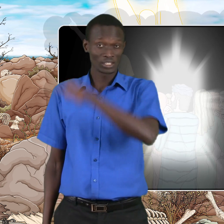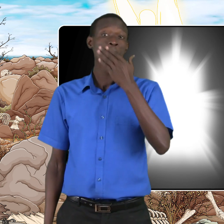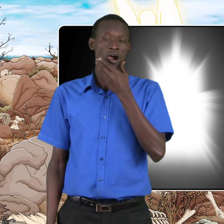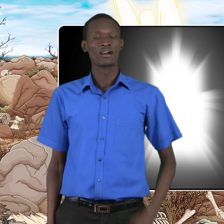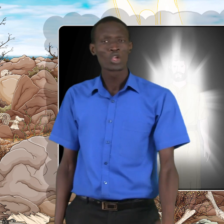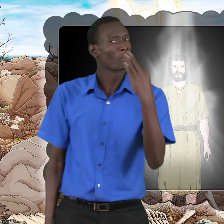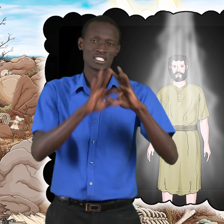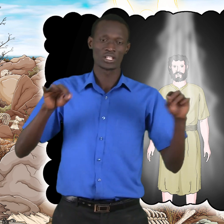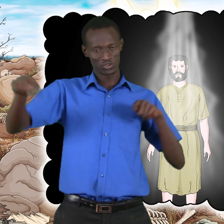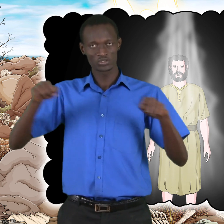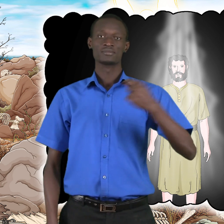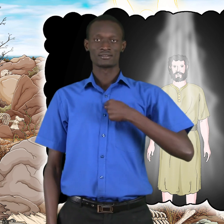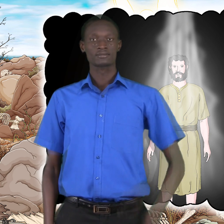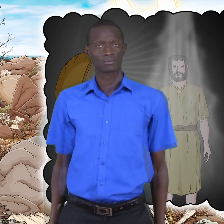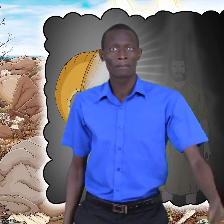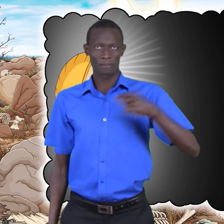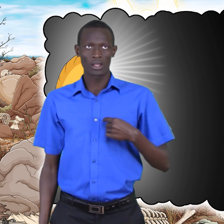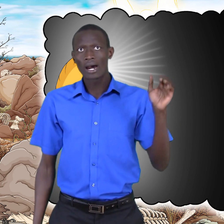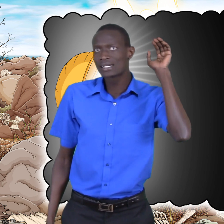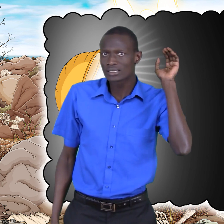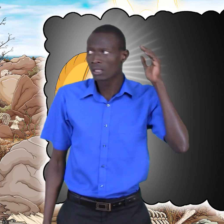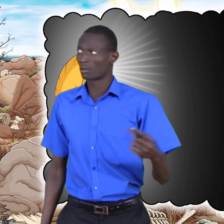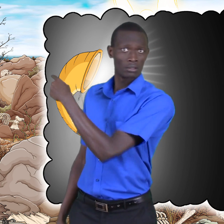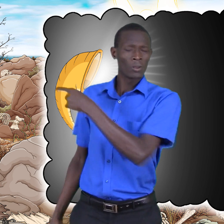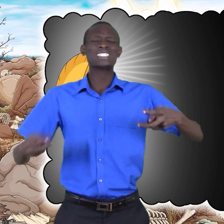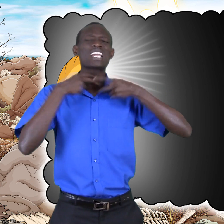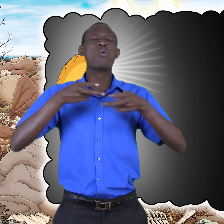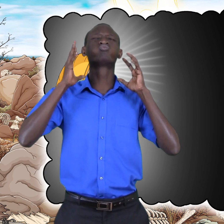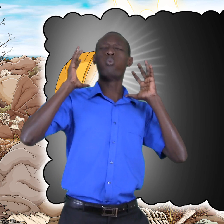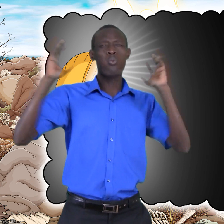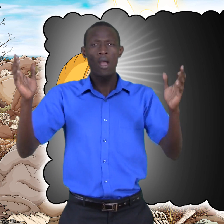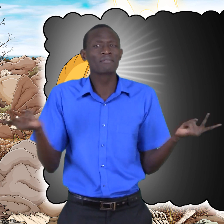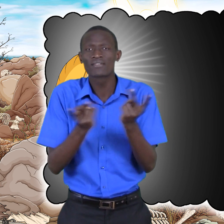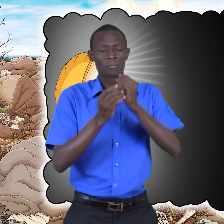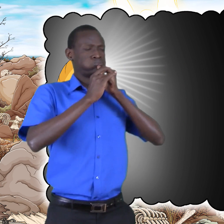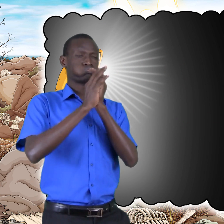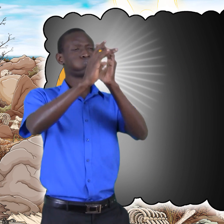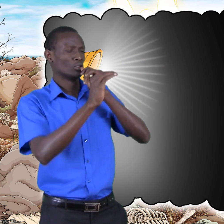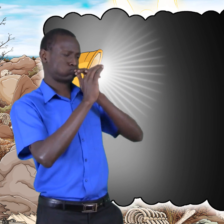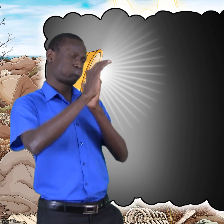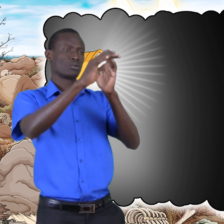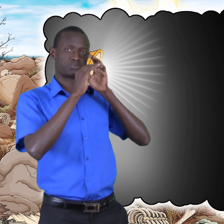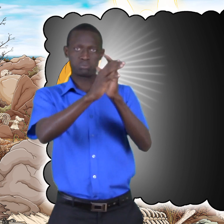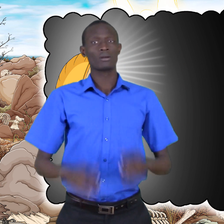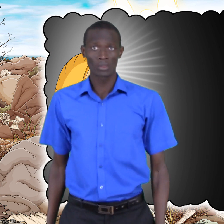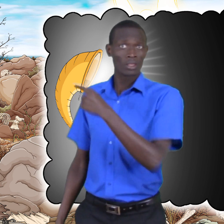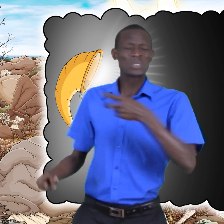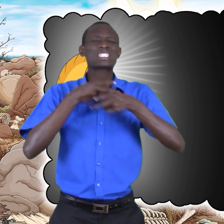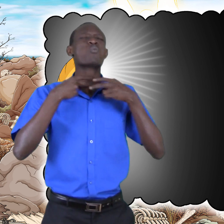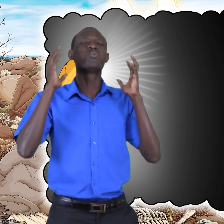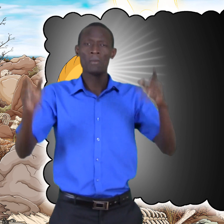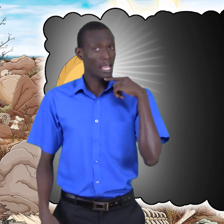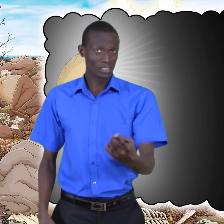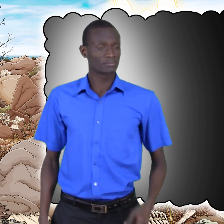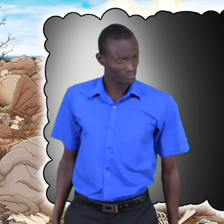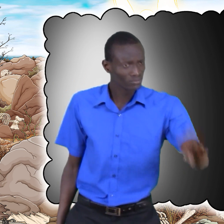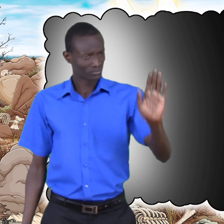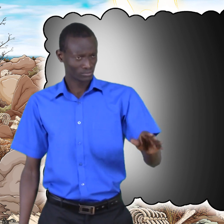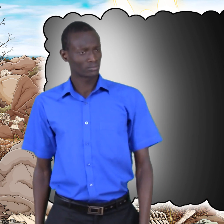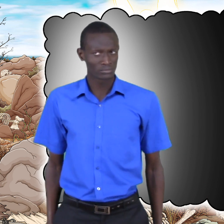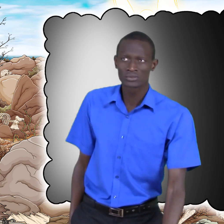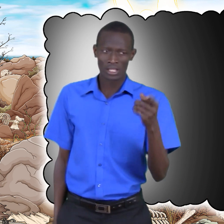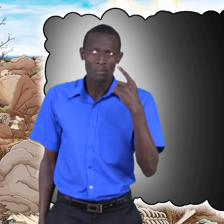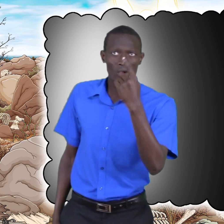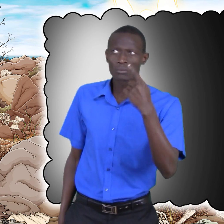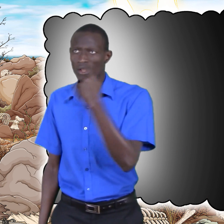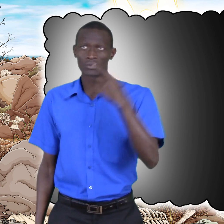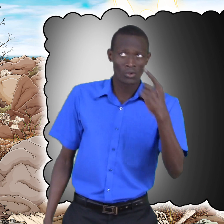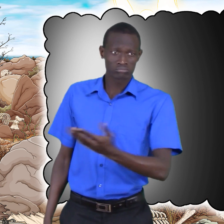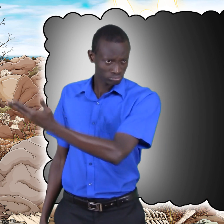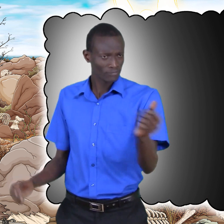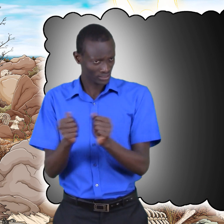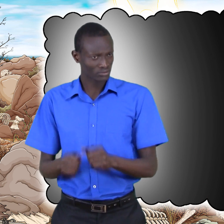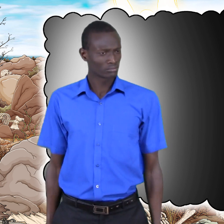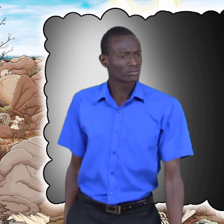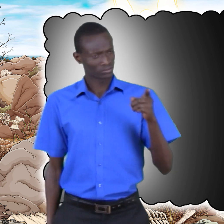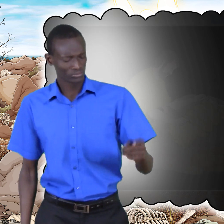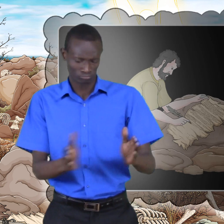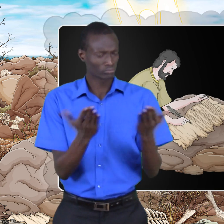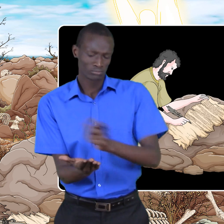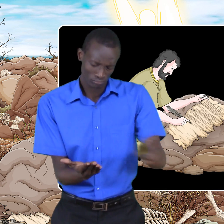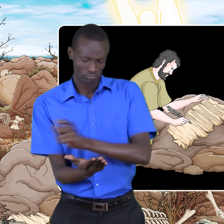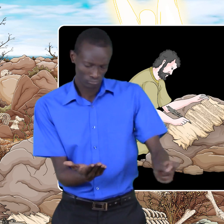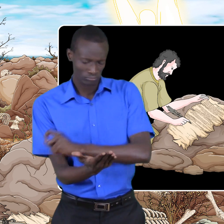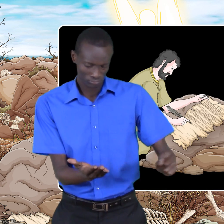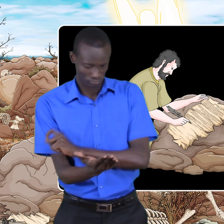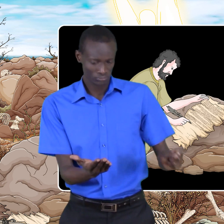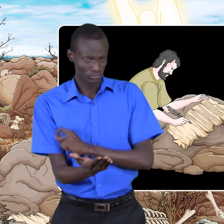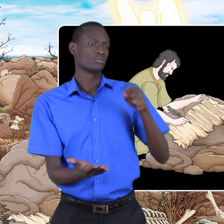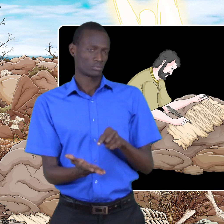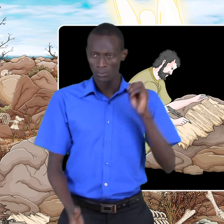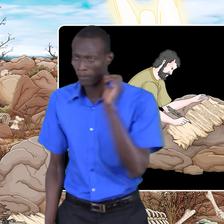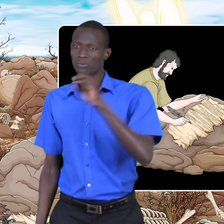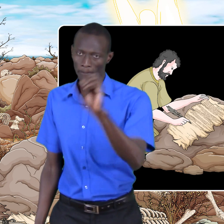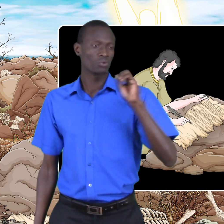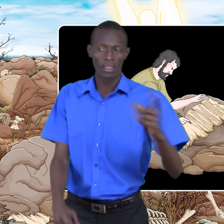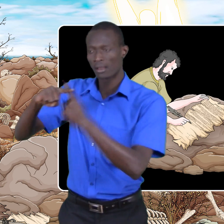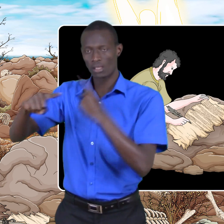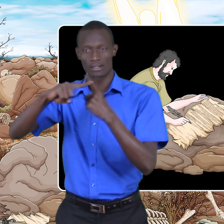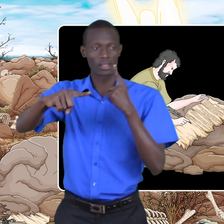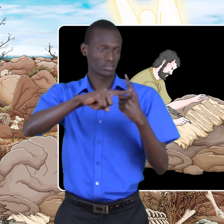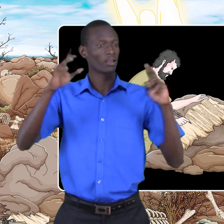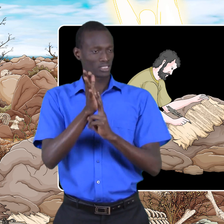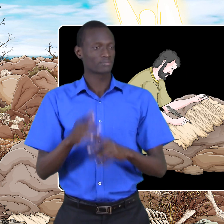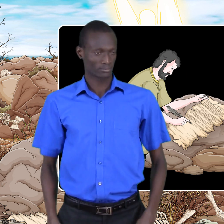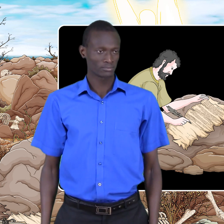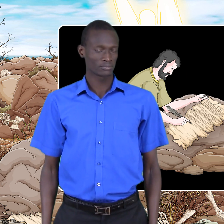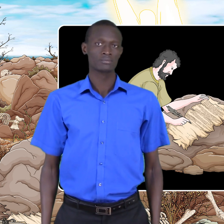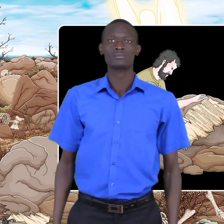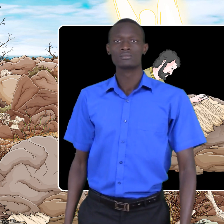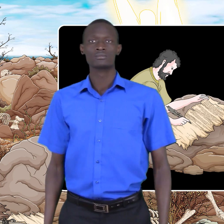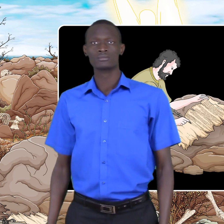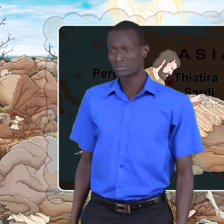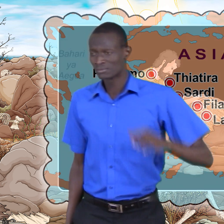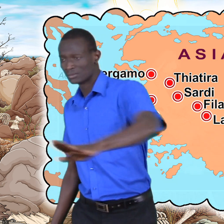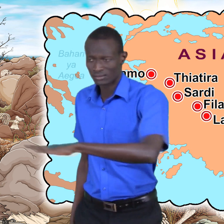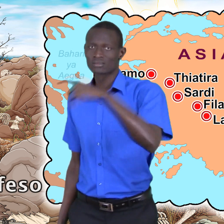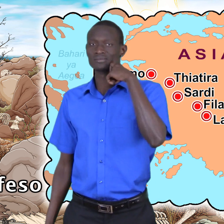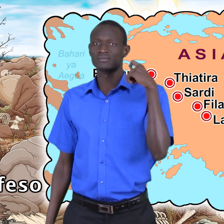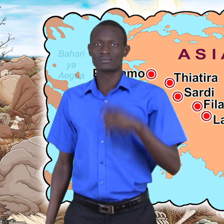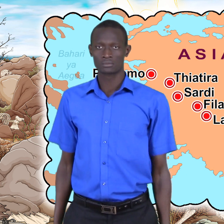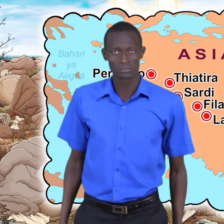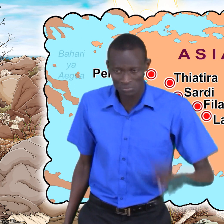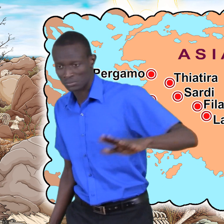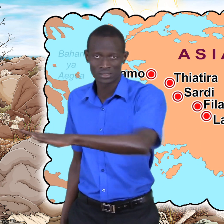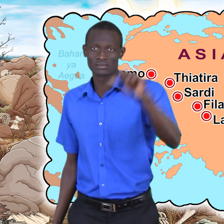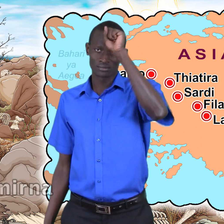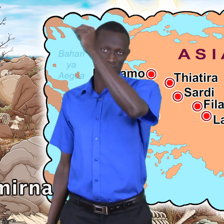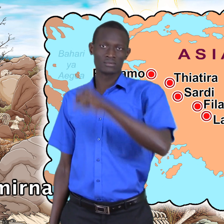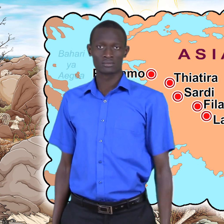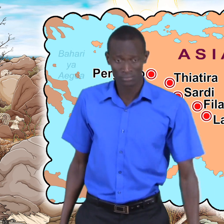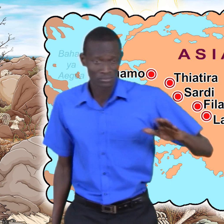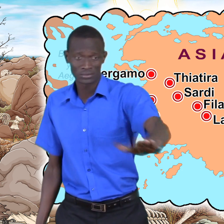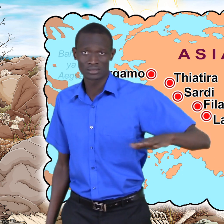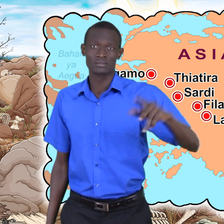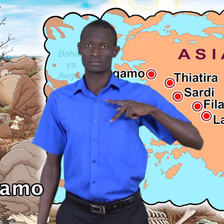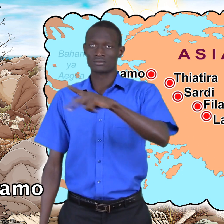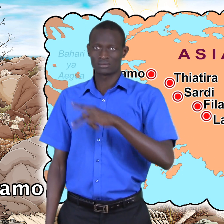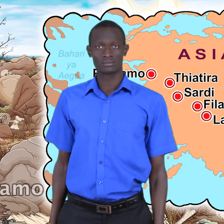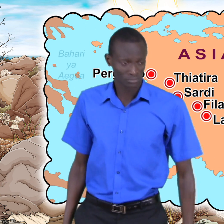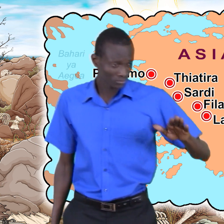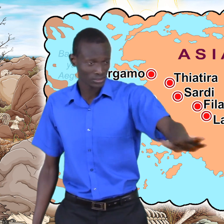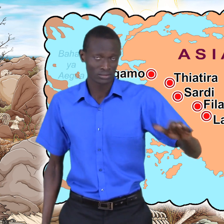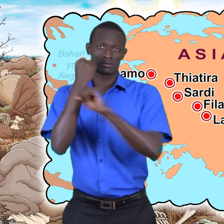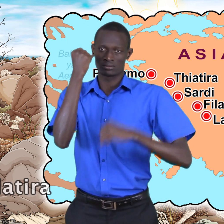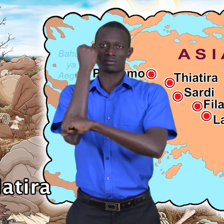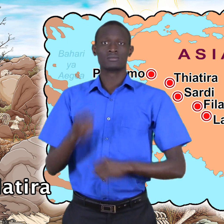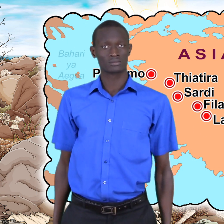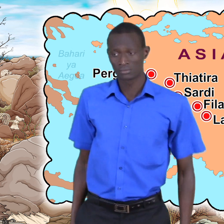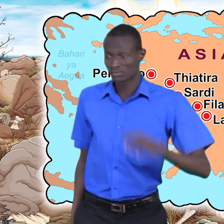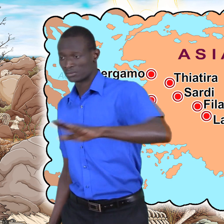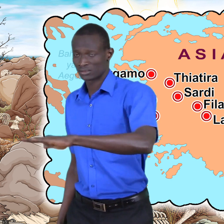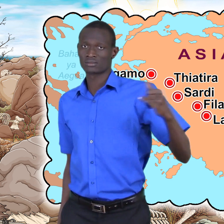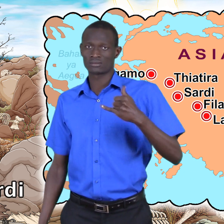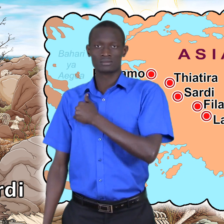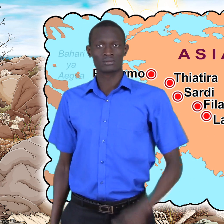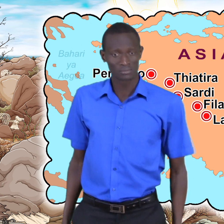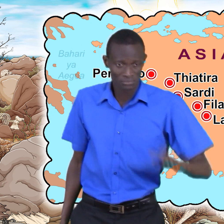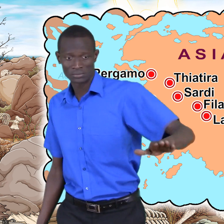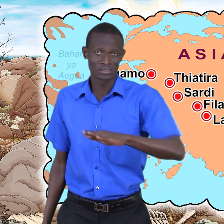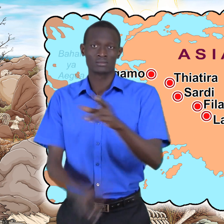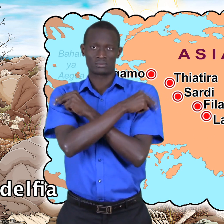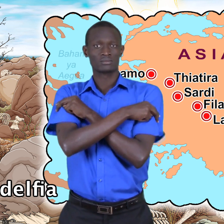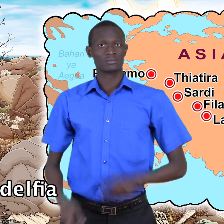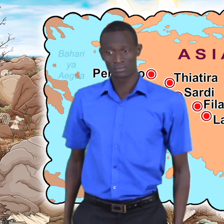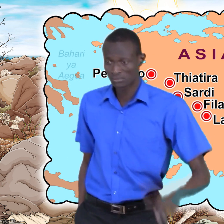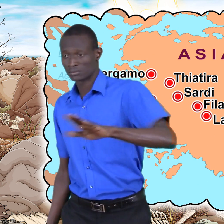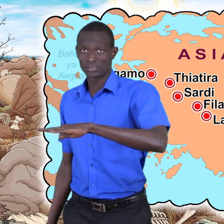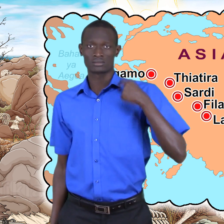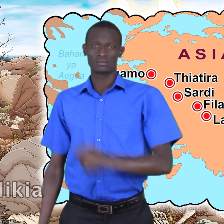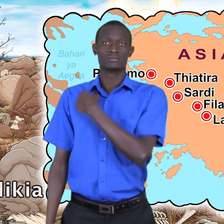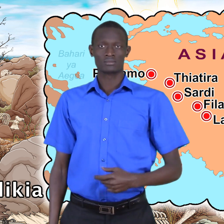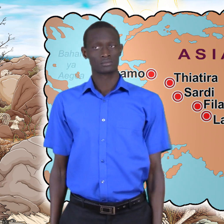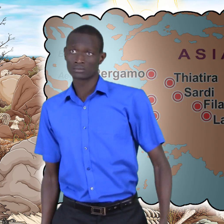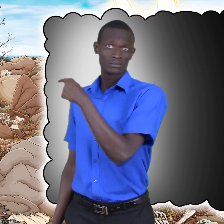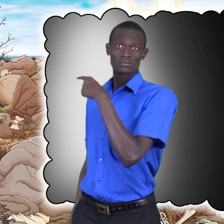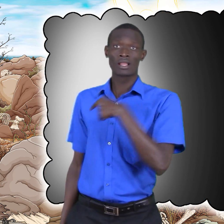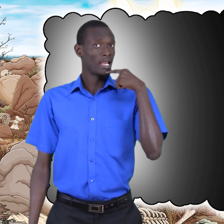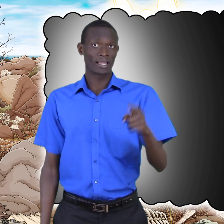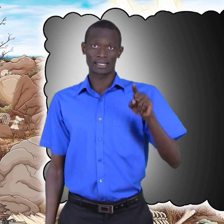On the Lord’s day I was in the Spirit, and I heard behind me a loud voice like a trumpet, saying, “Write on a scroll what you see and send it to the seven churches: to Ephesus, Smyrna, Pergamum, Thyatira, Sardis, Philadelphia, and Laodicea.”